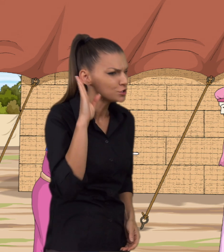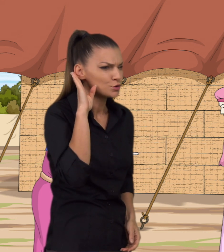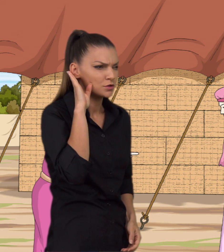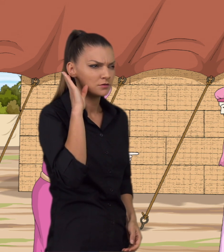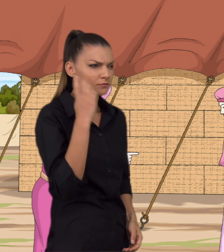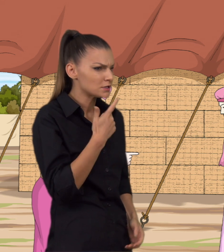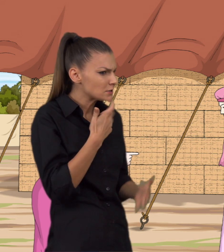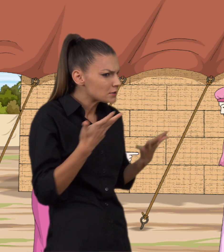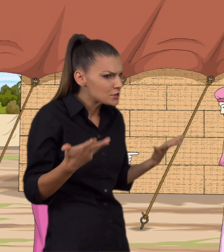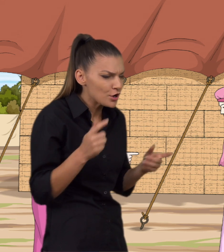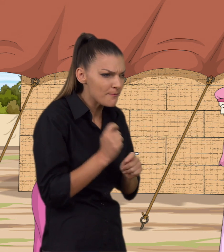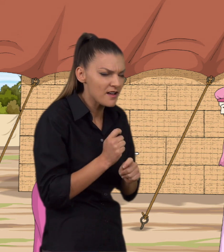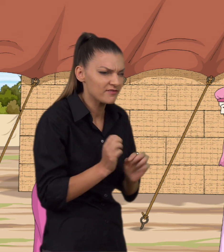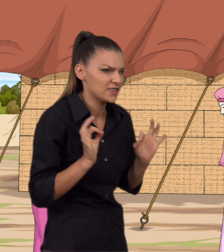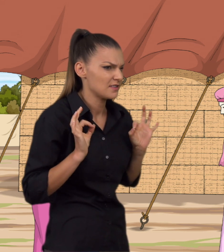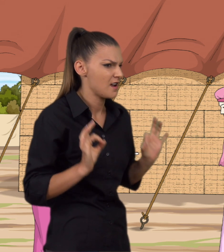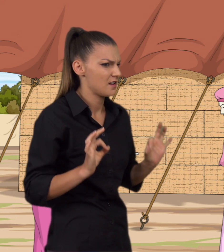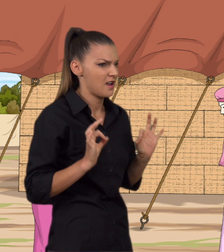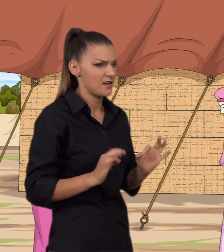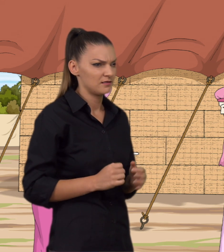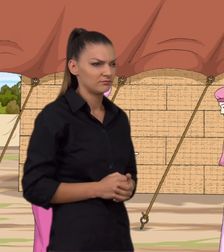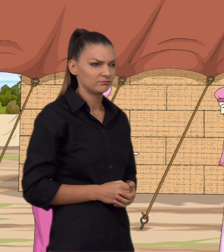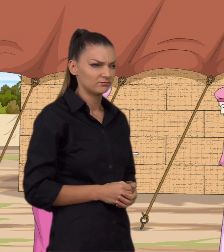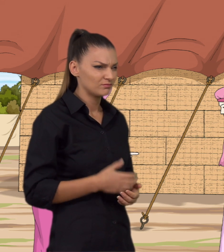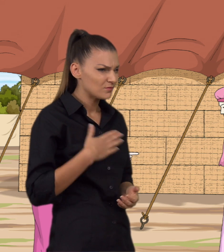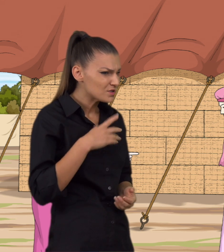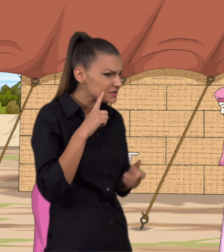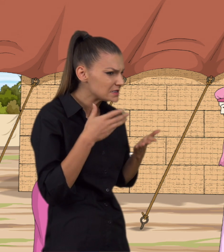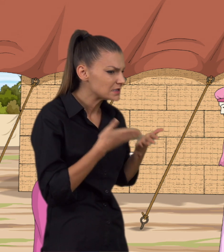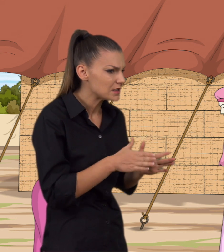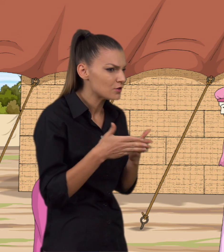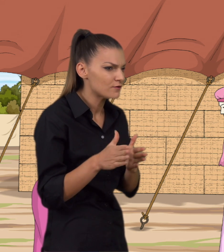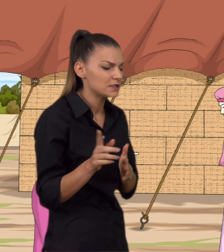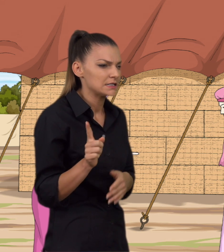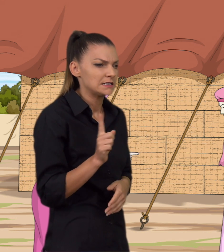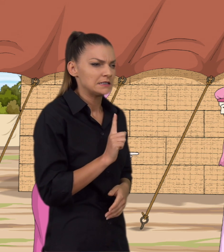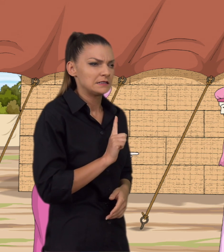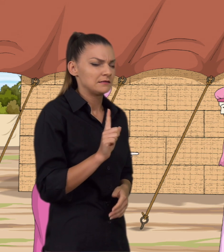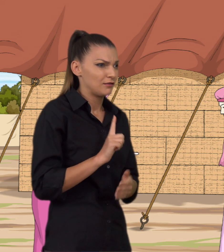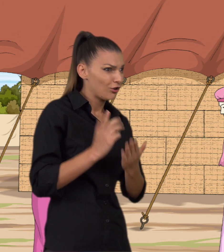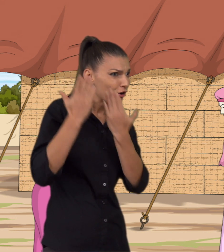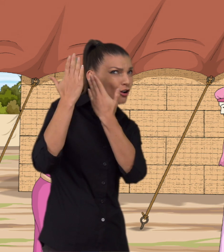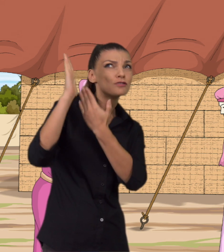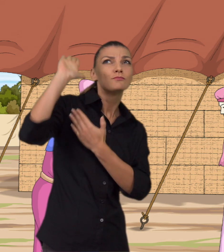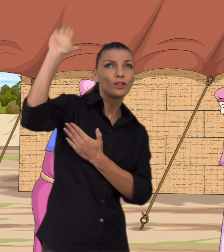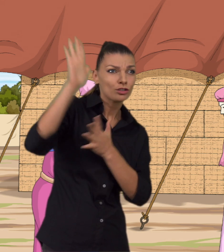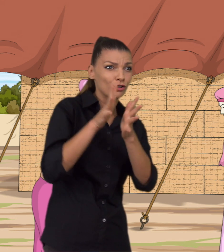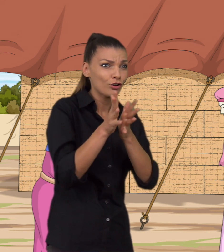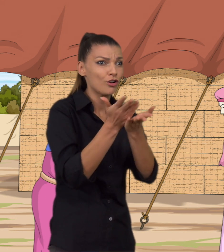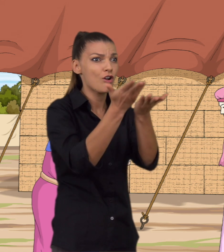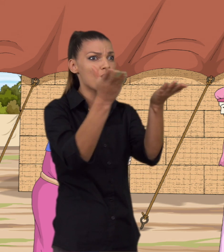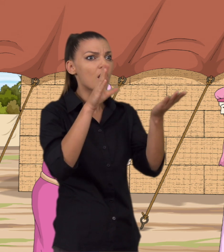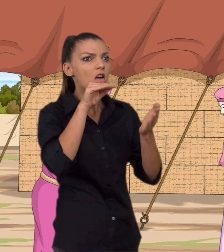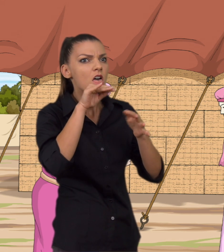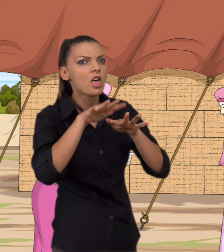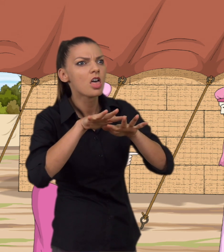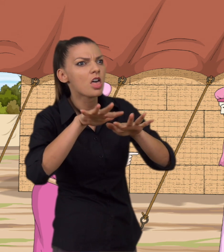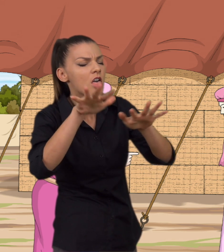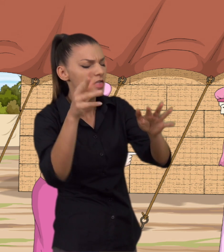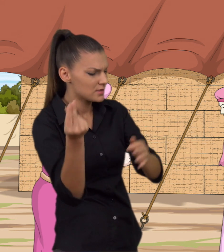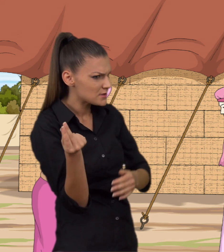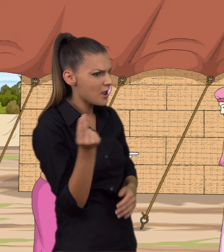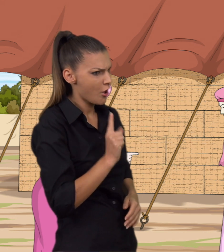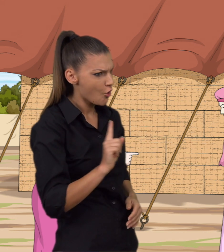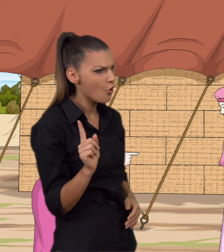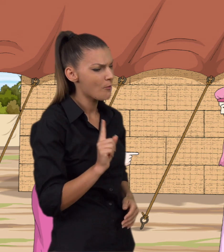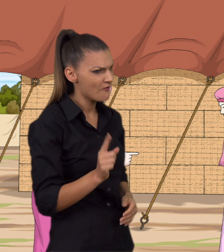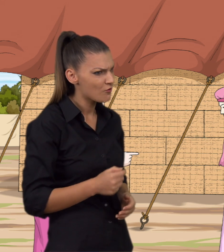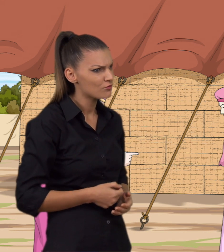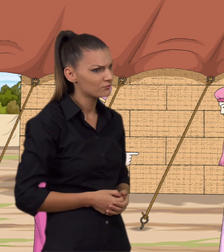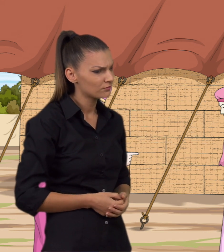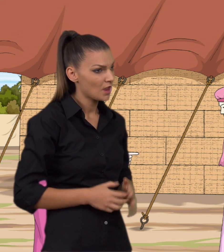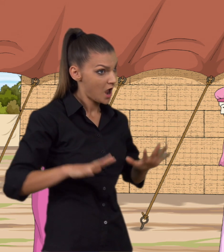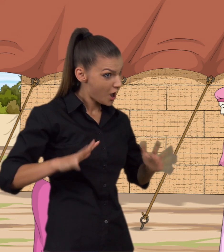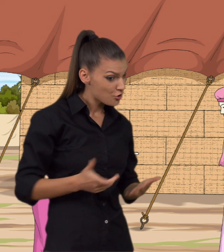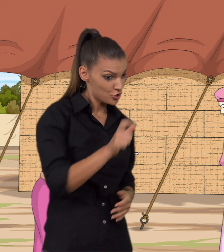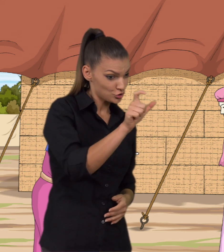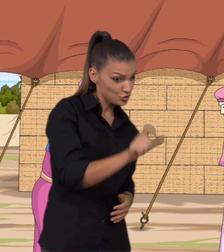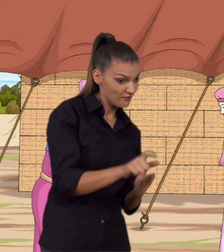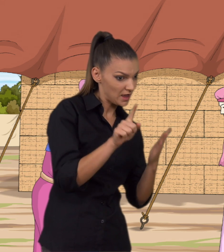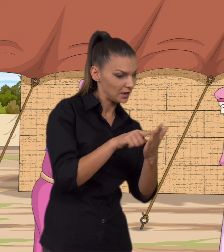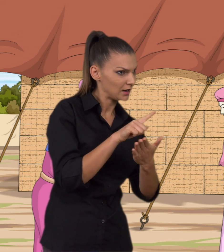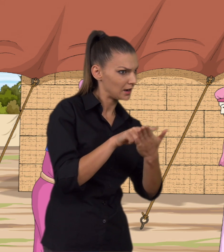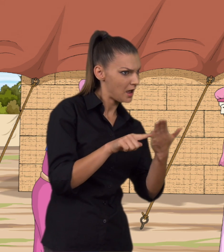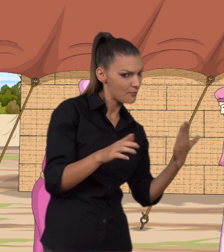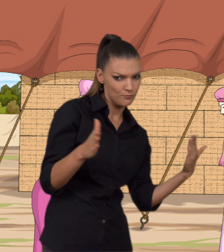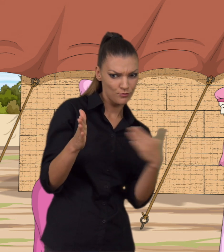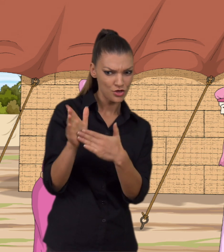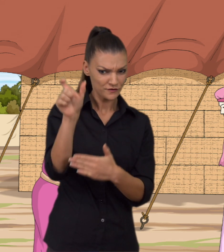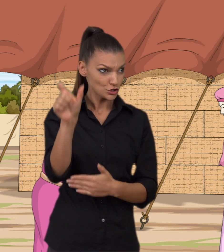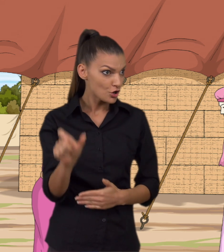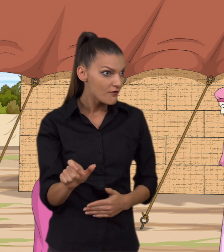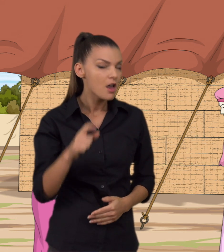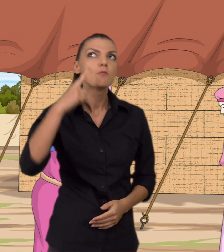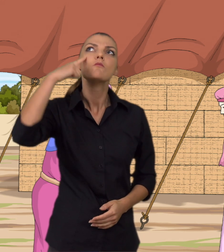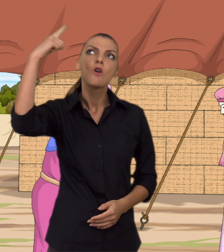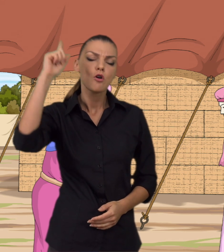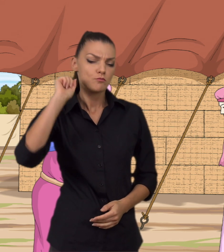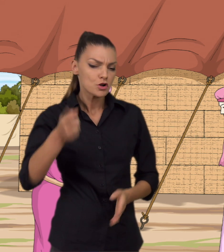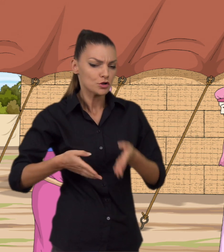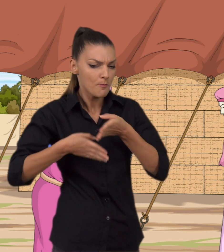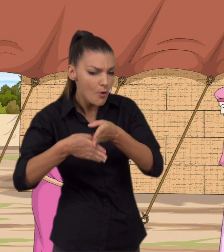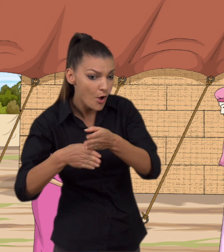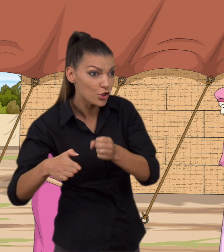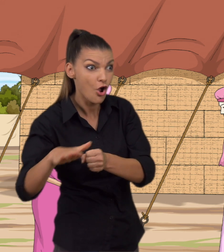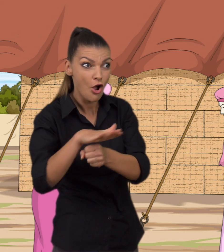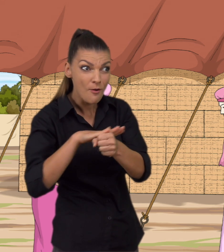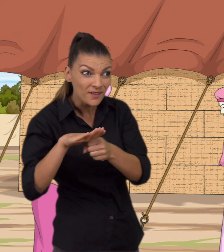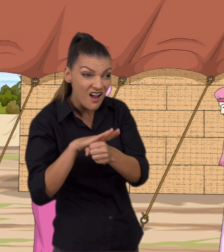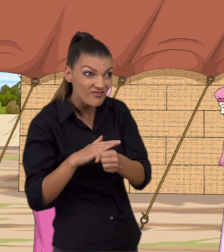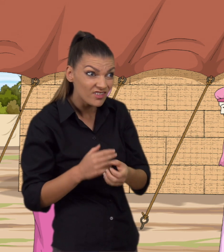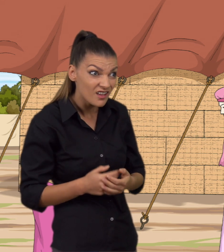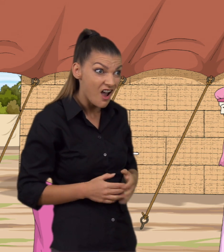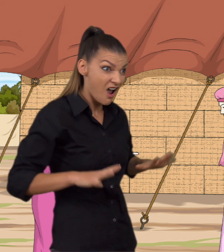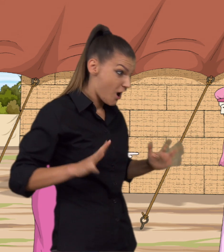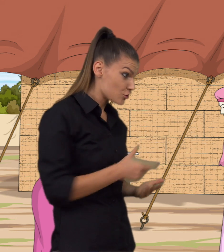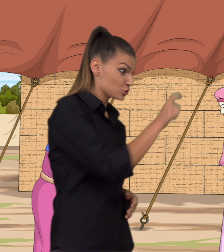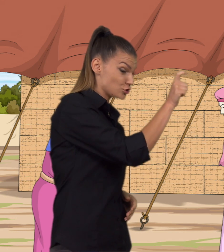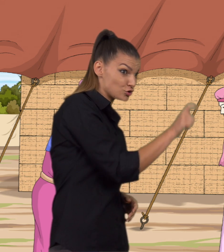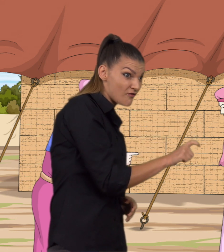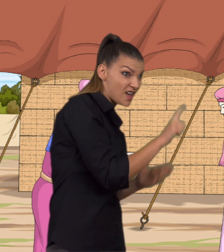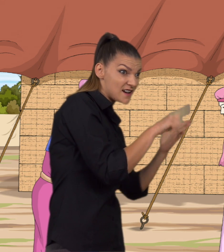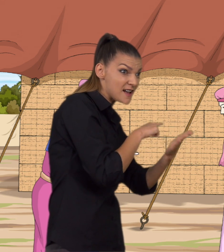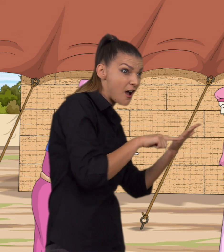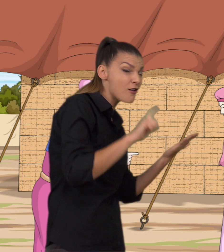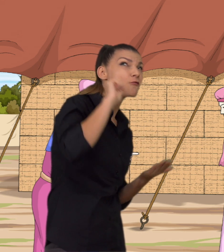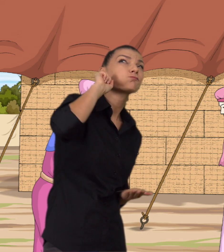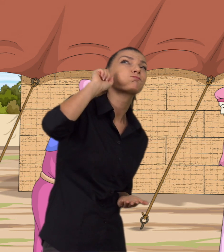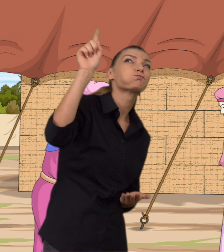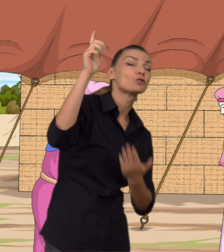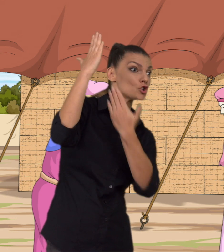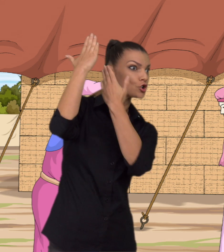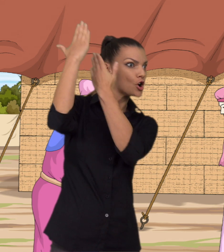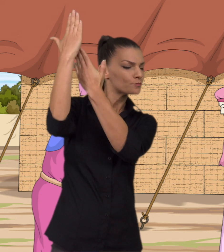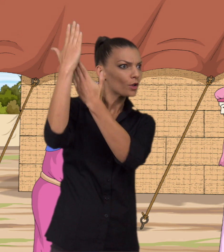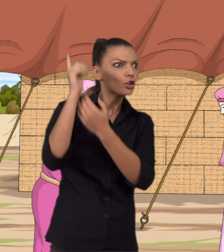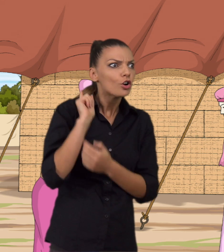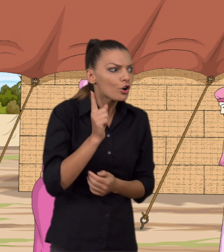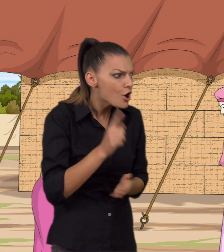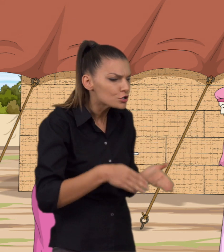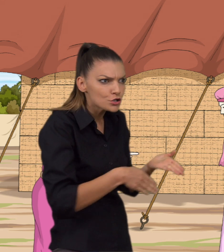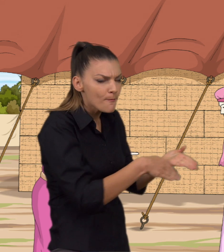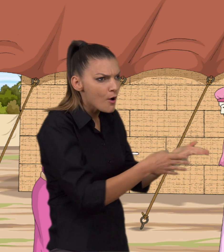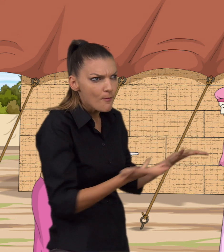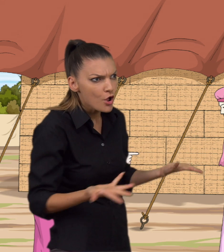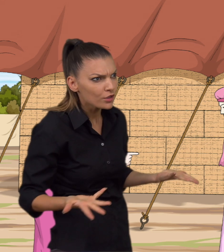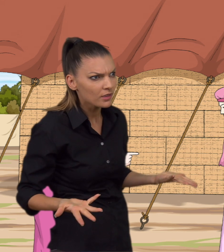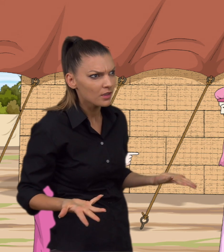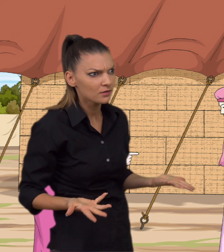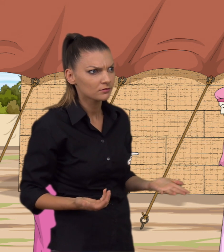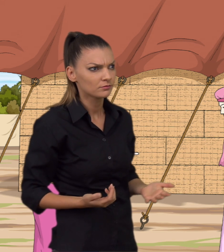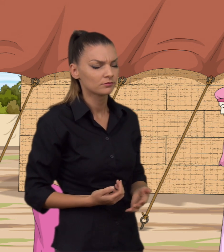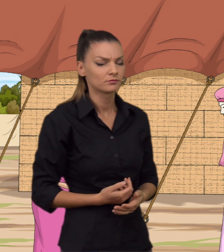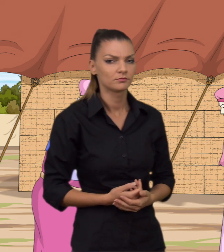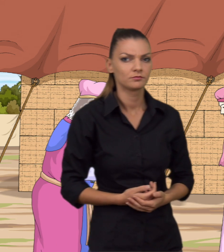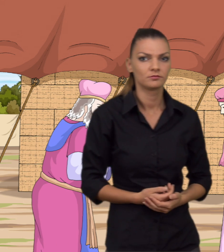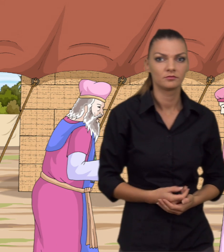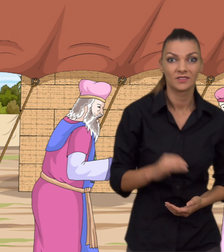it is not a good report I hear circulating among the LORD’s people. If a man sins against another man, God can intercede for him;